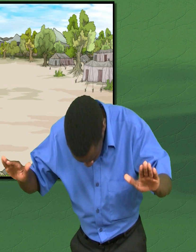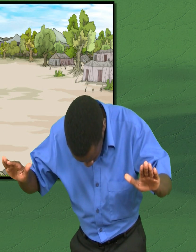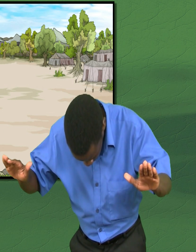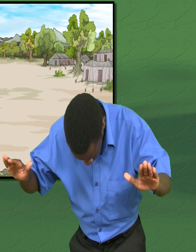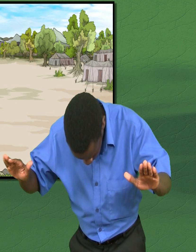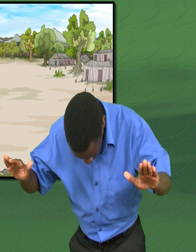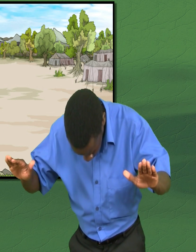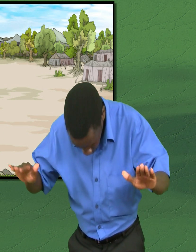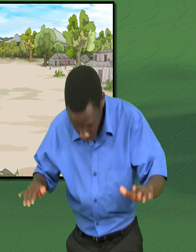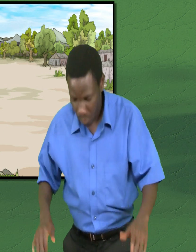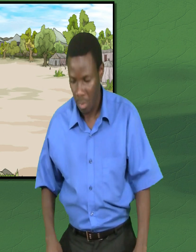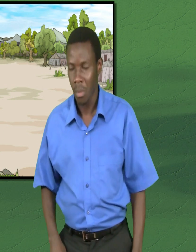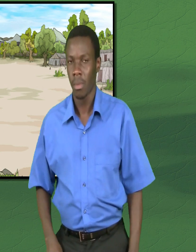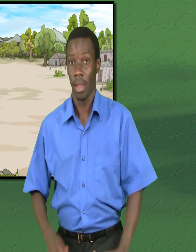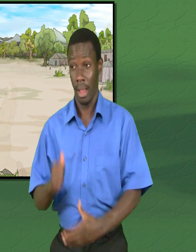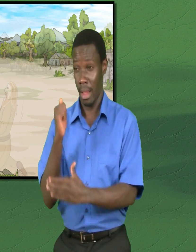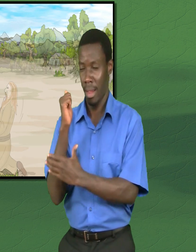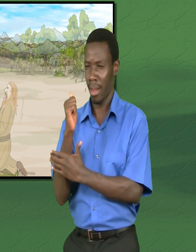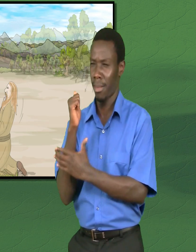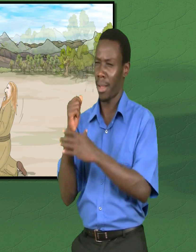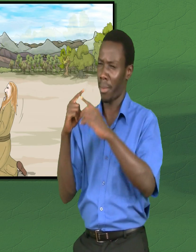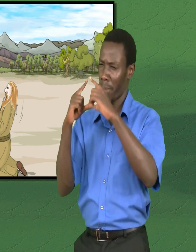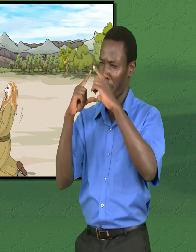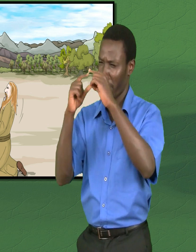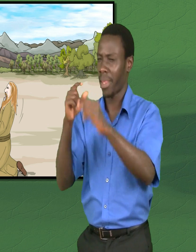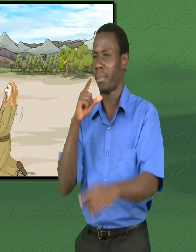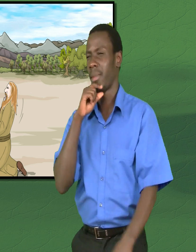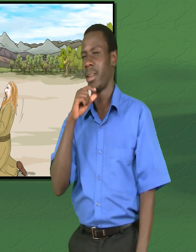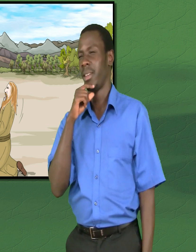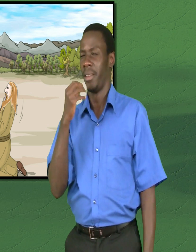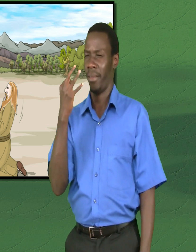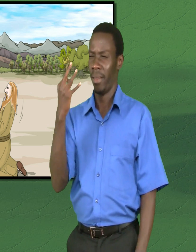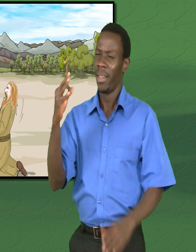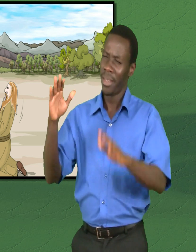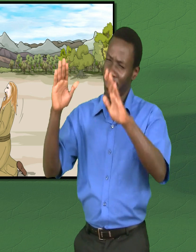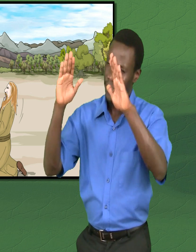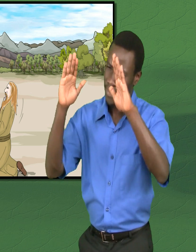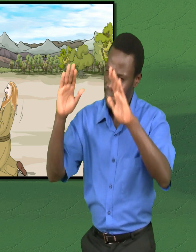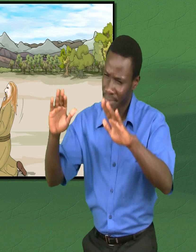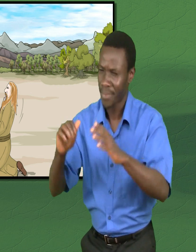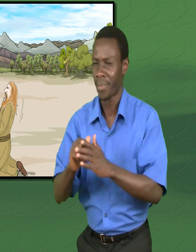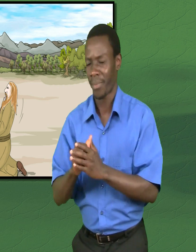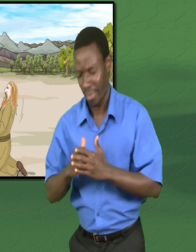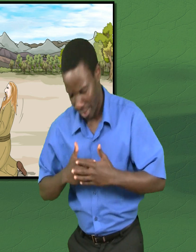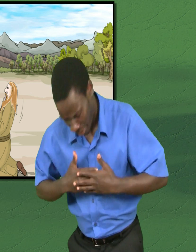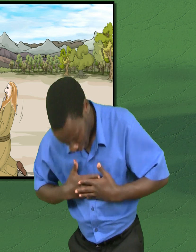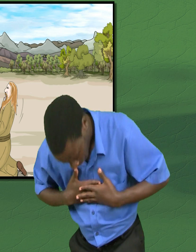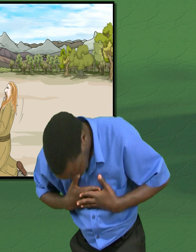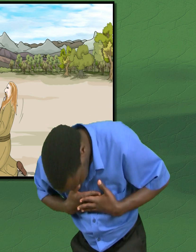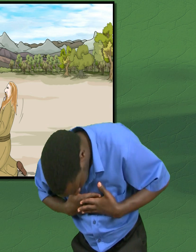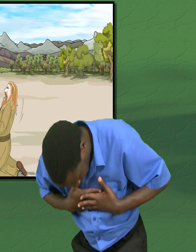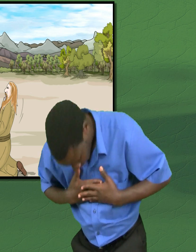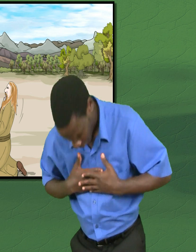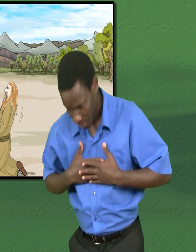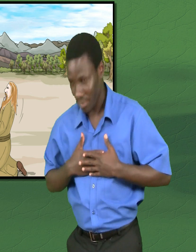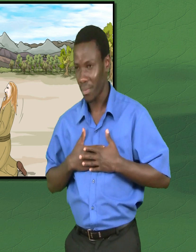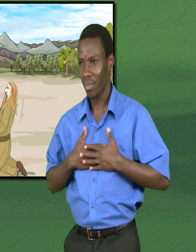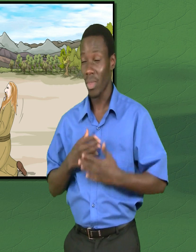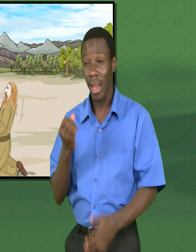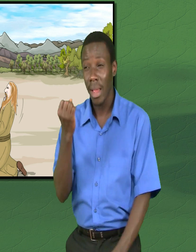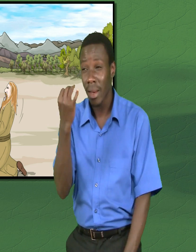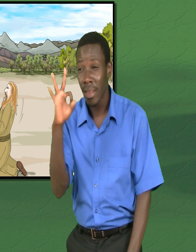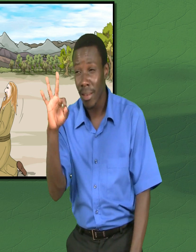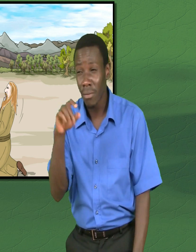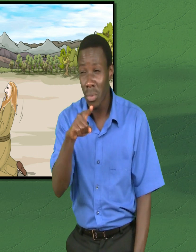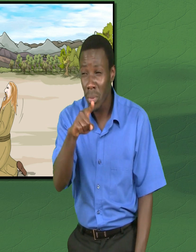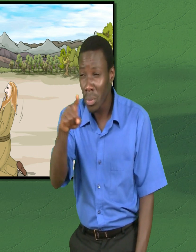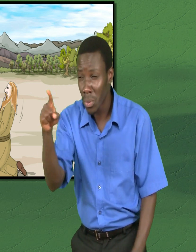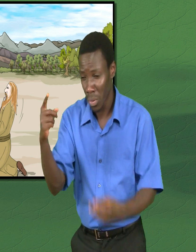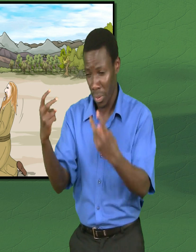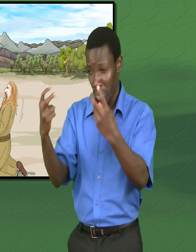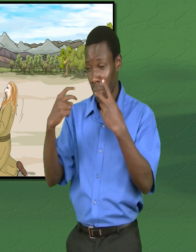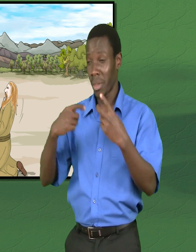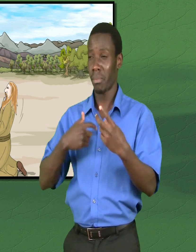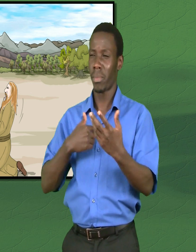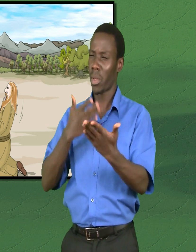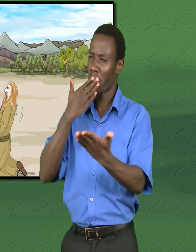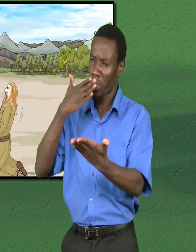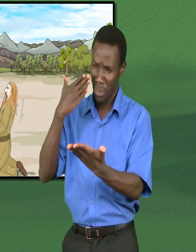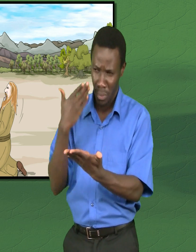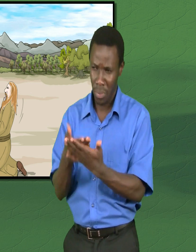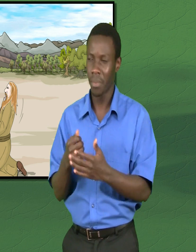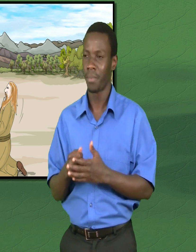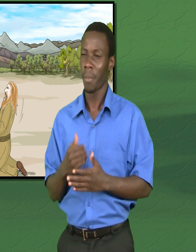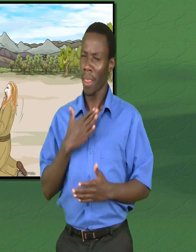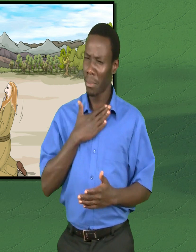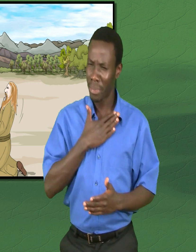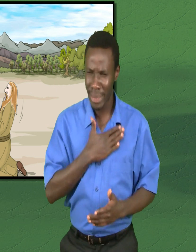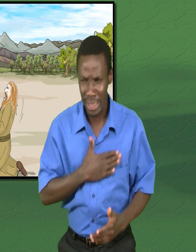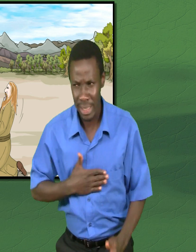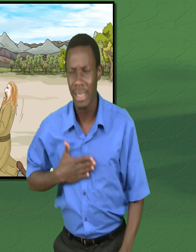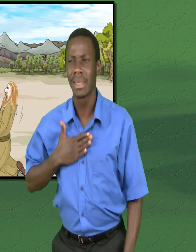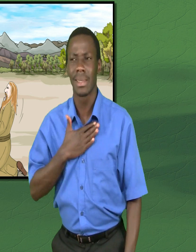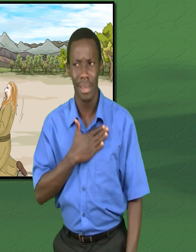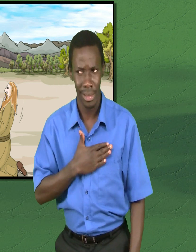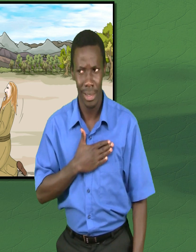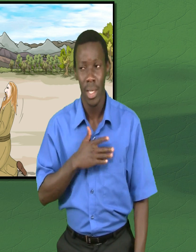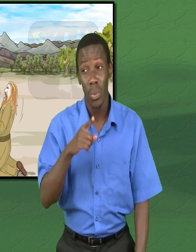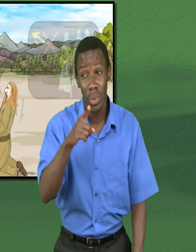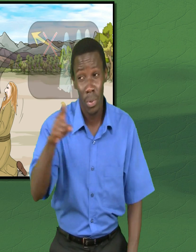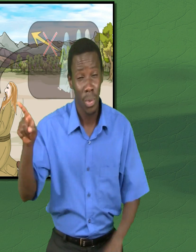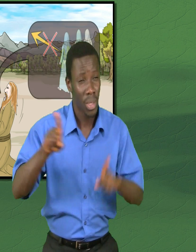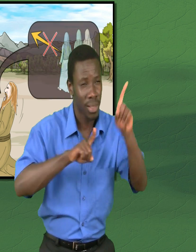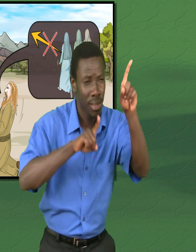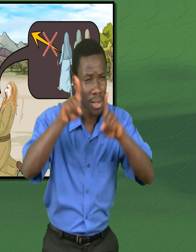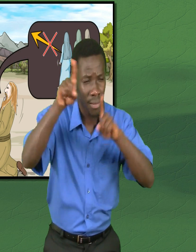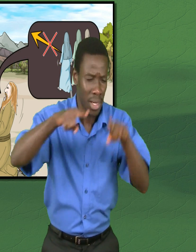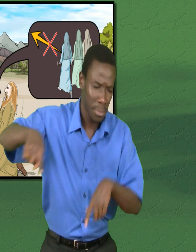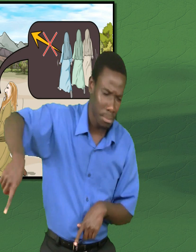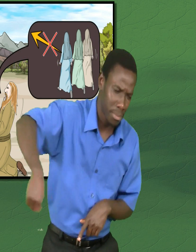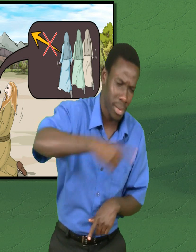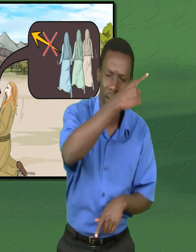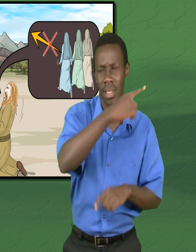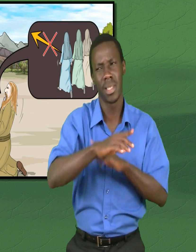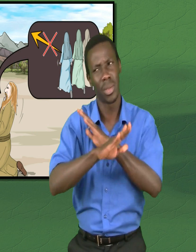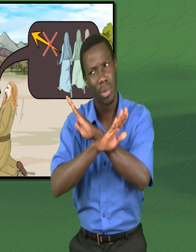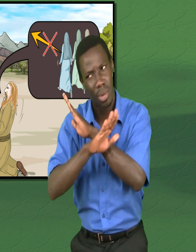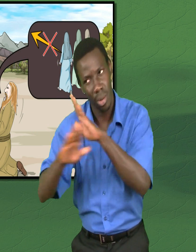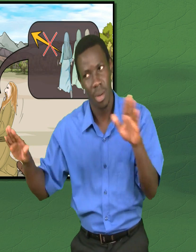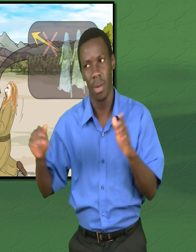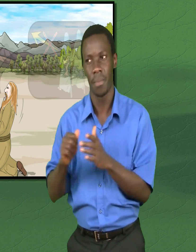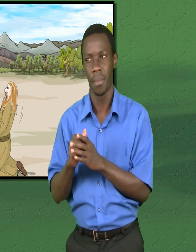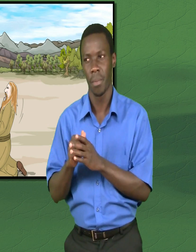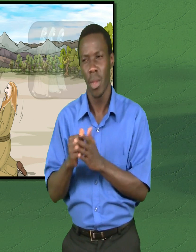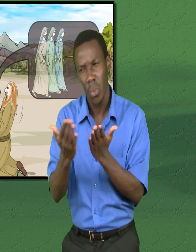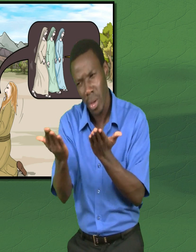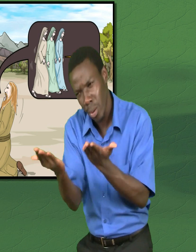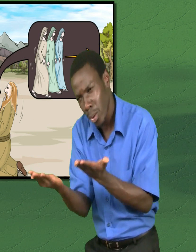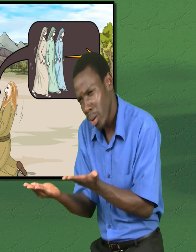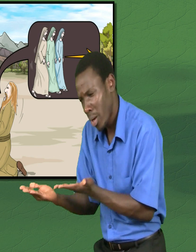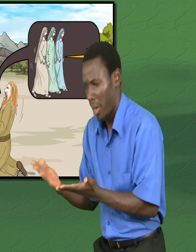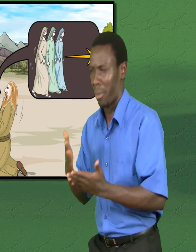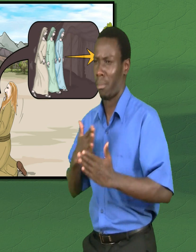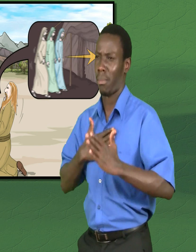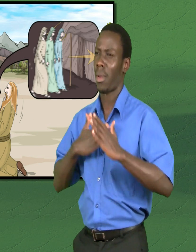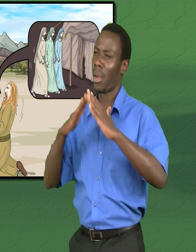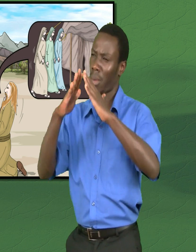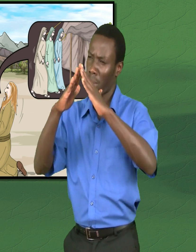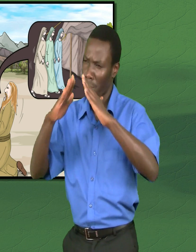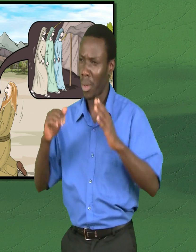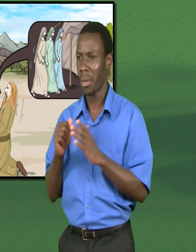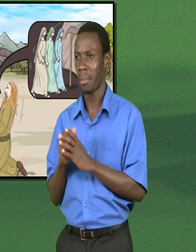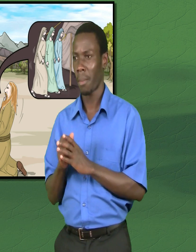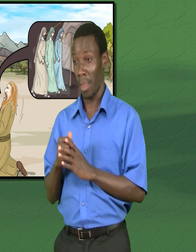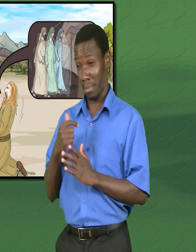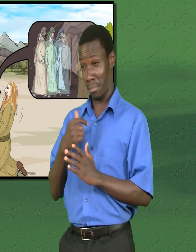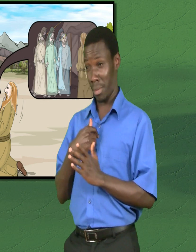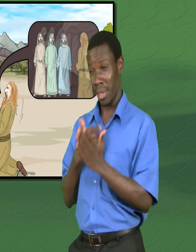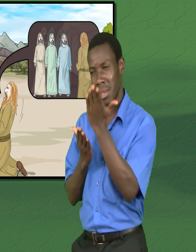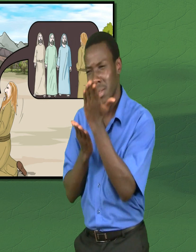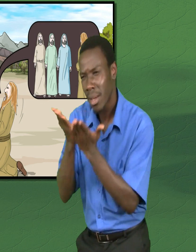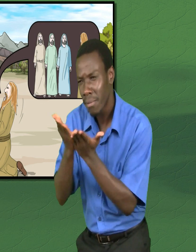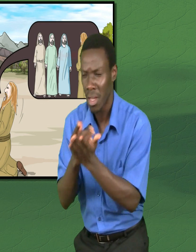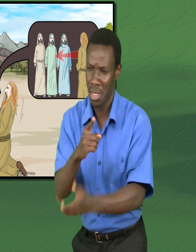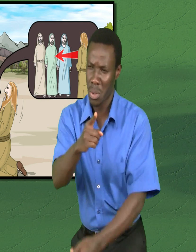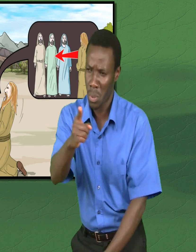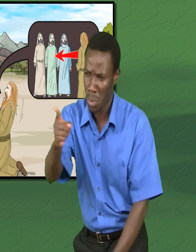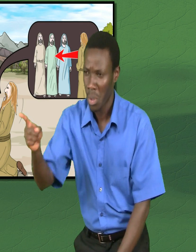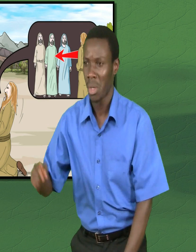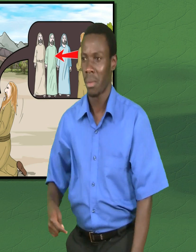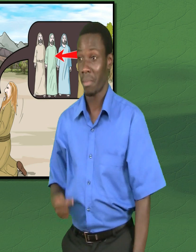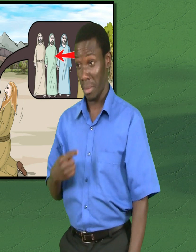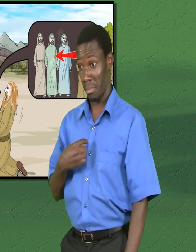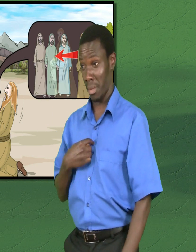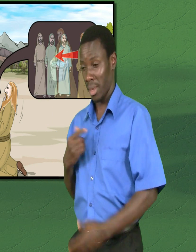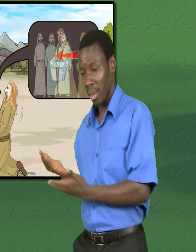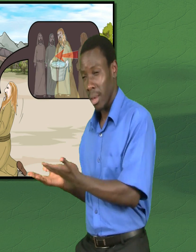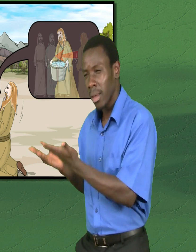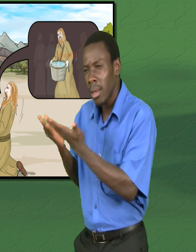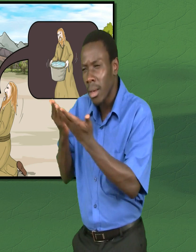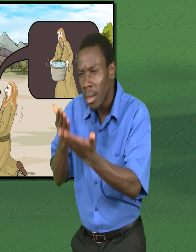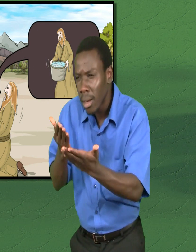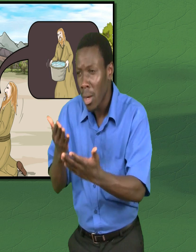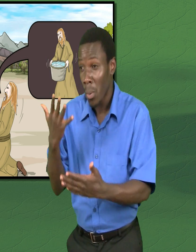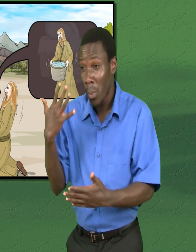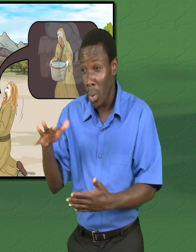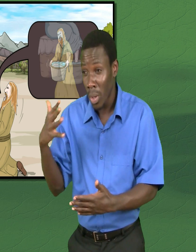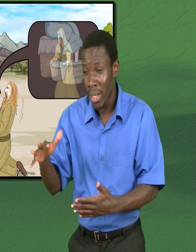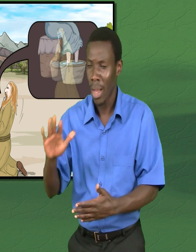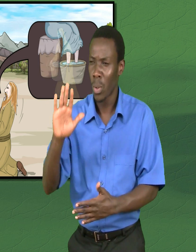“My lord,” said Abraham, “if I have found favor in your sight, please do not pass your servant by.